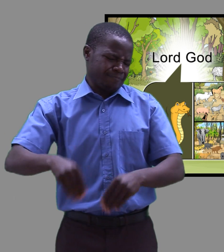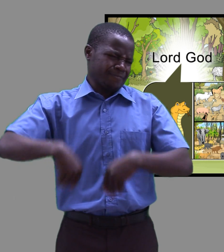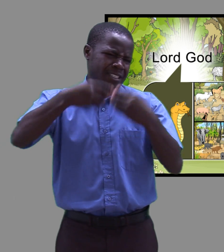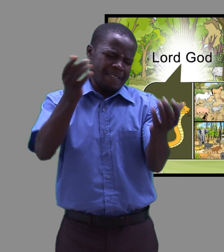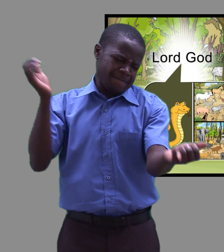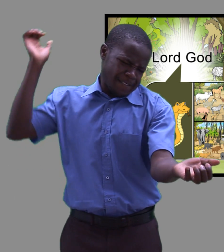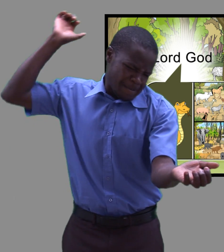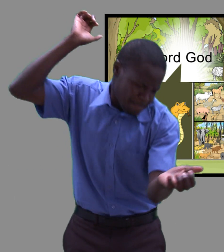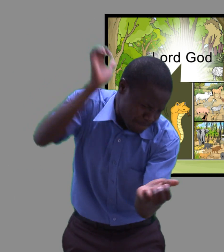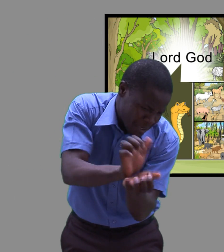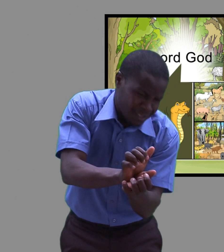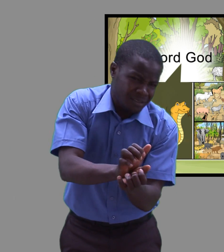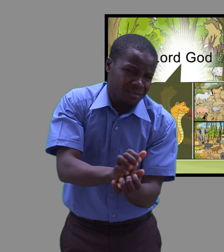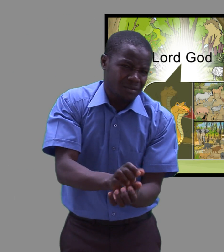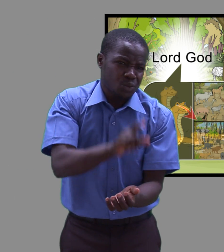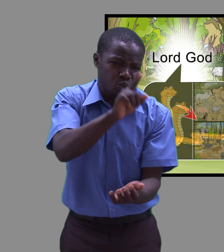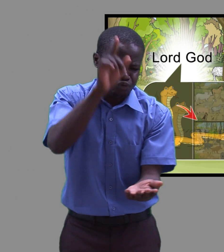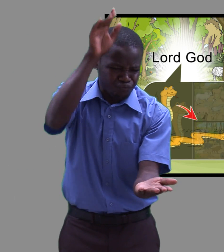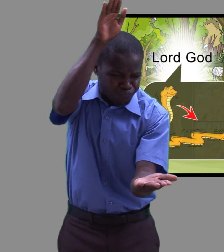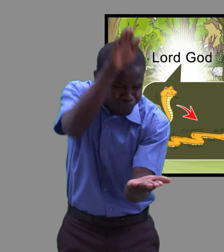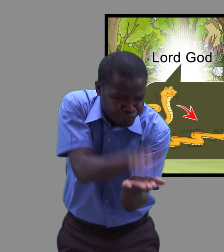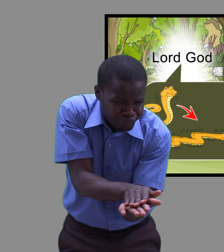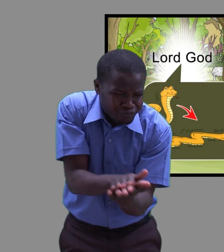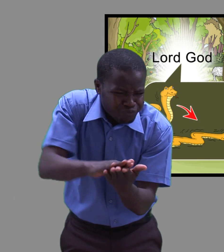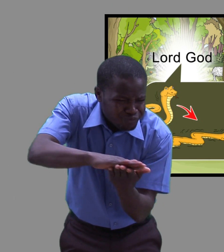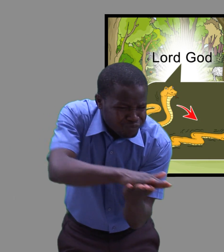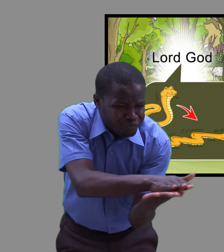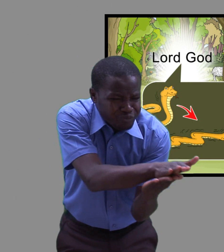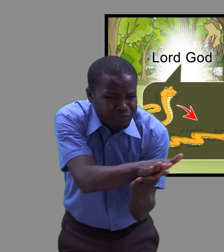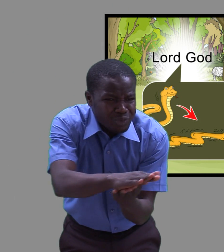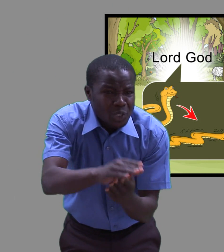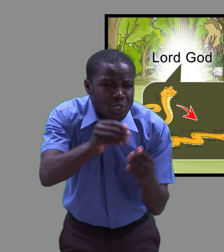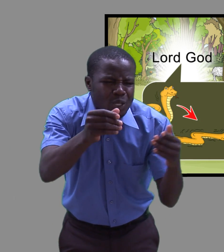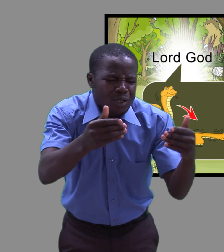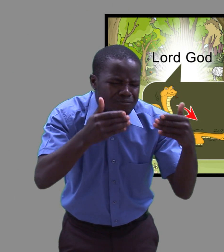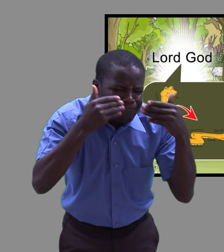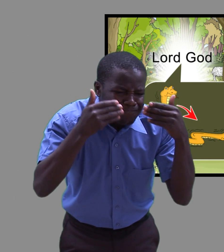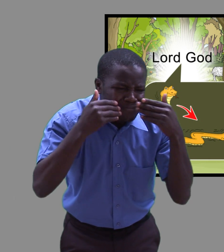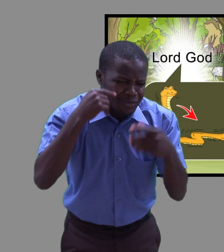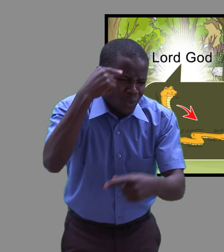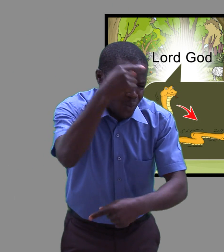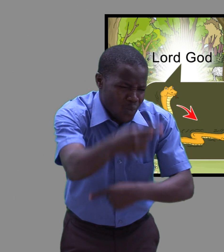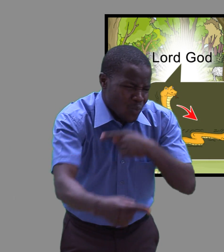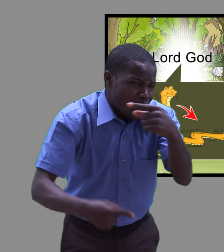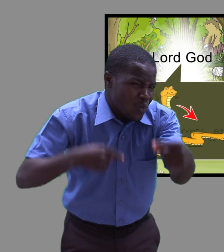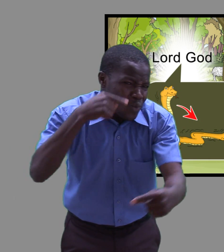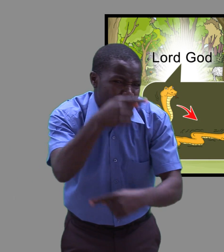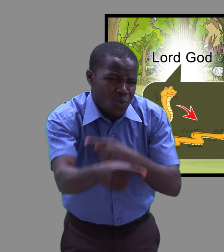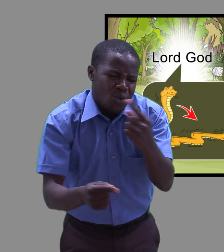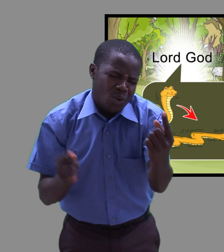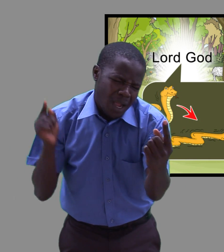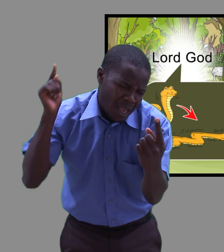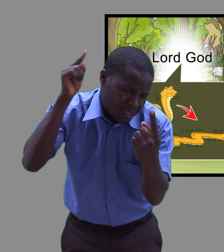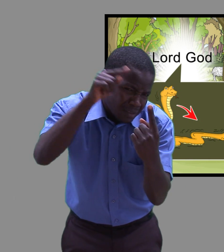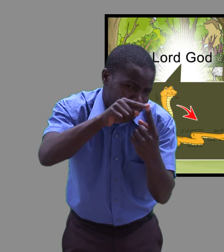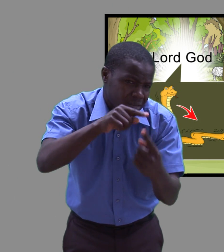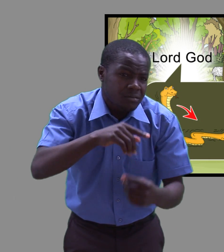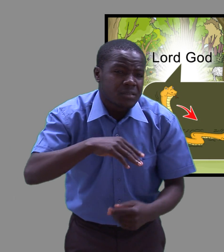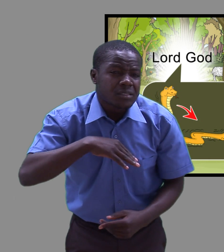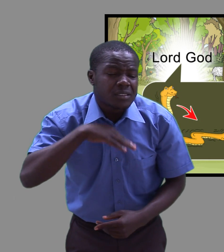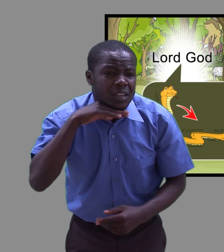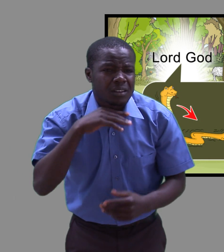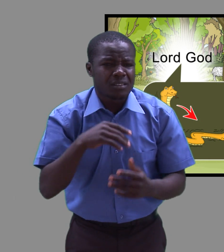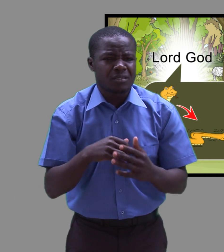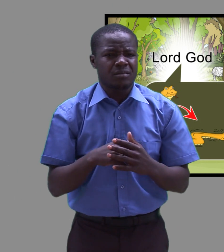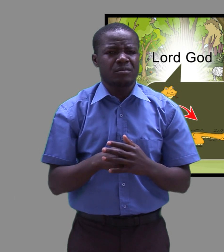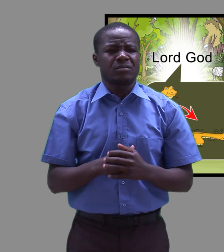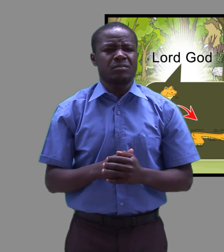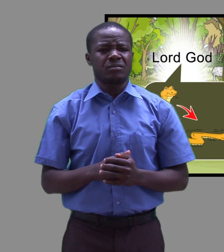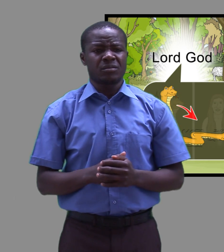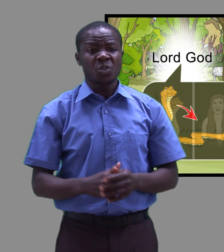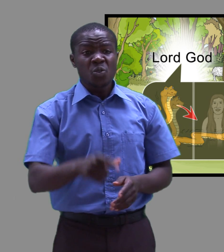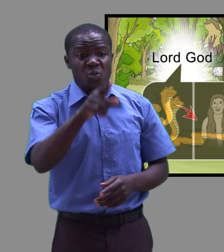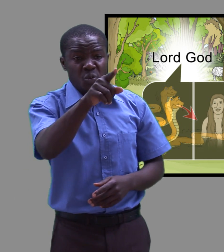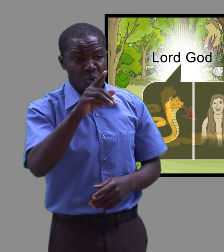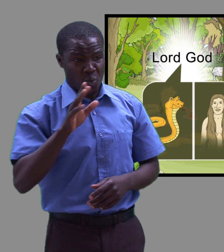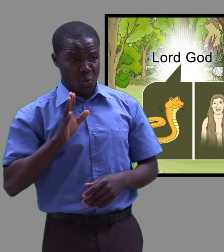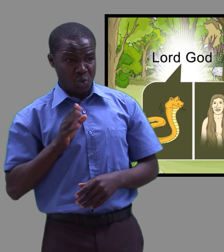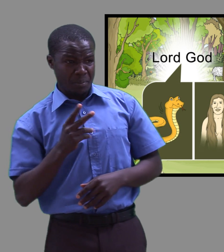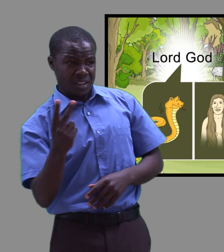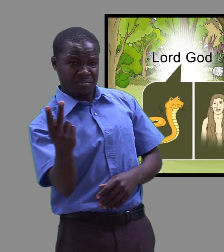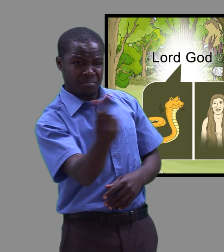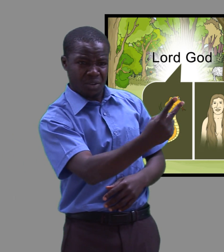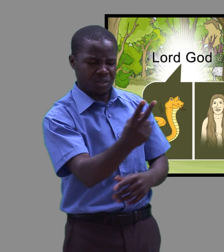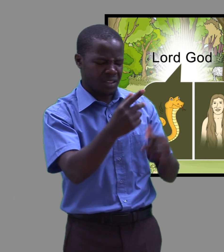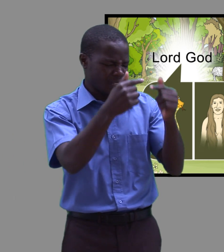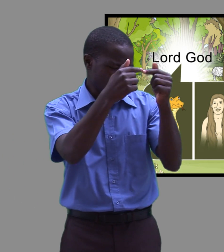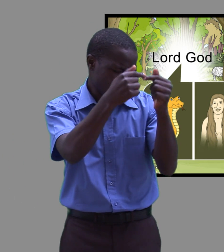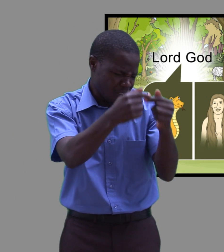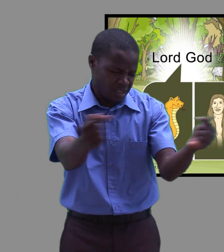On your belly will you go, and dust you will eat, all the days of your life.